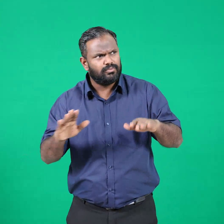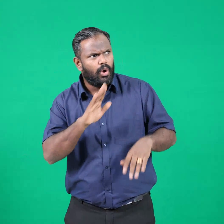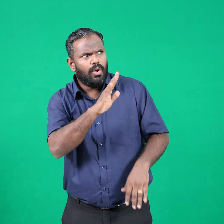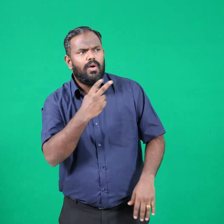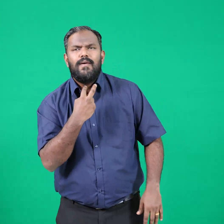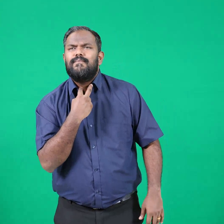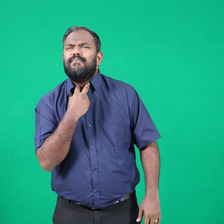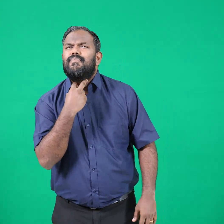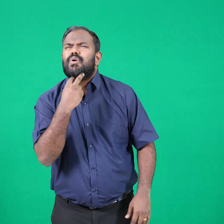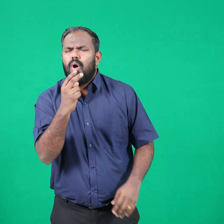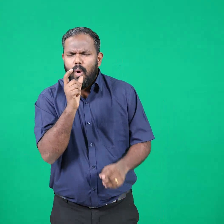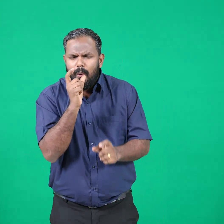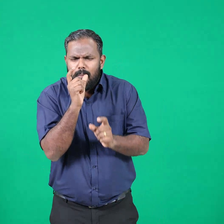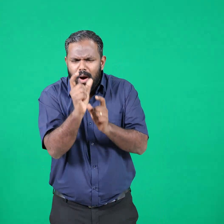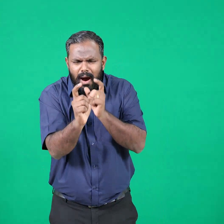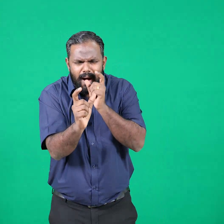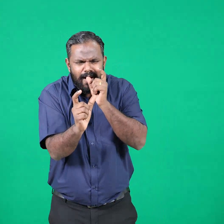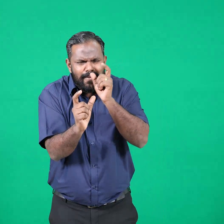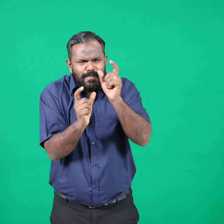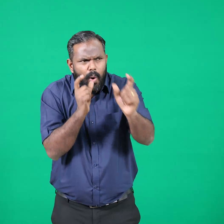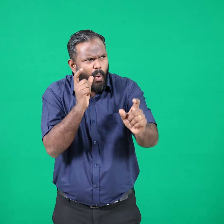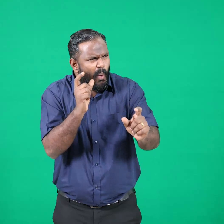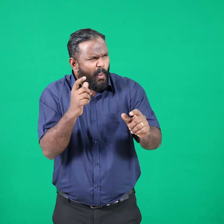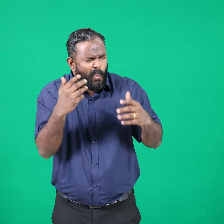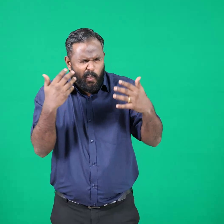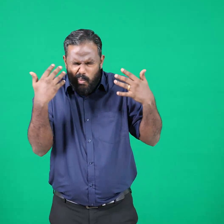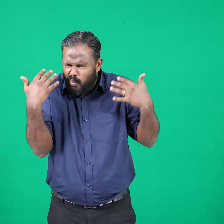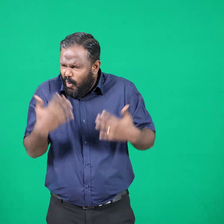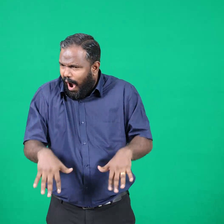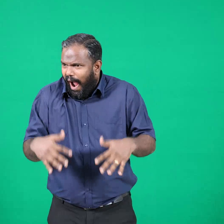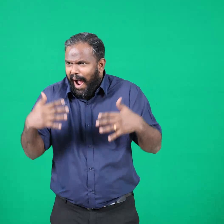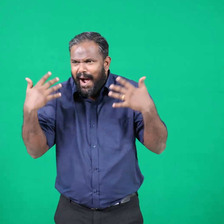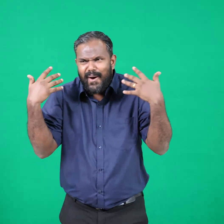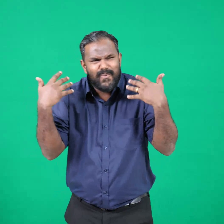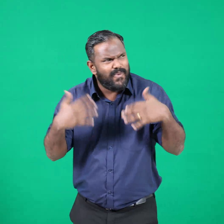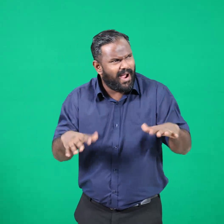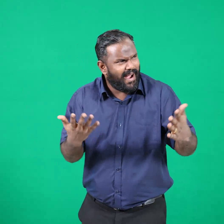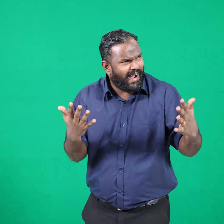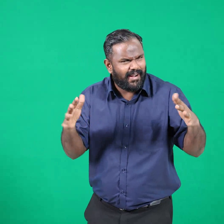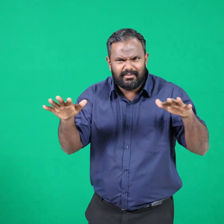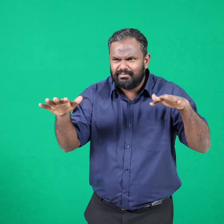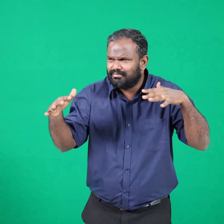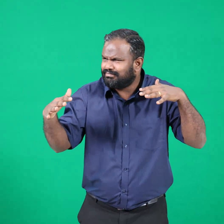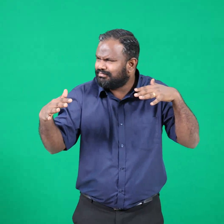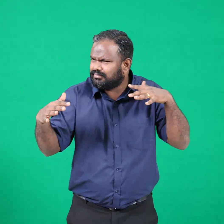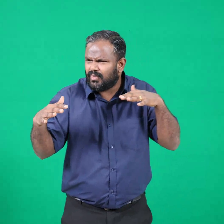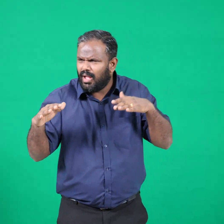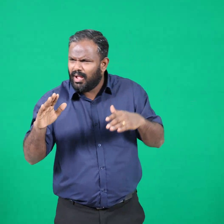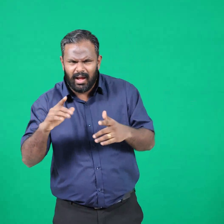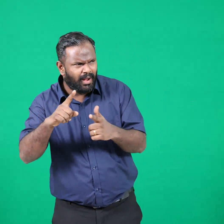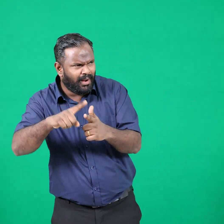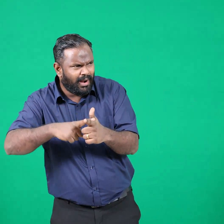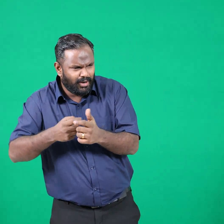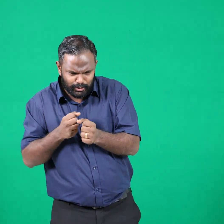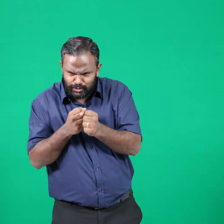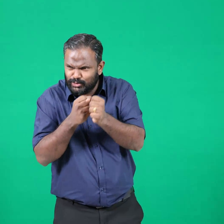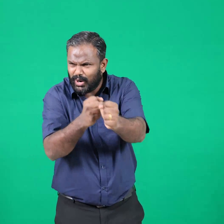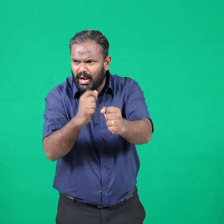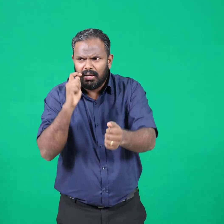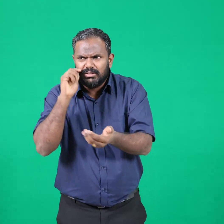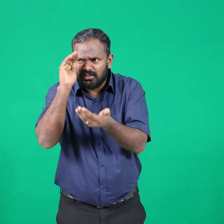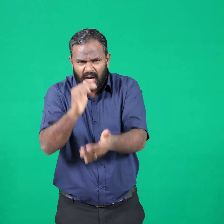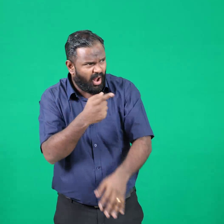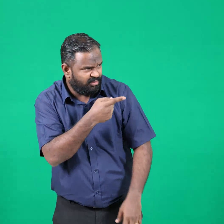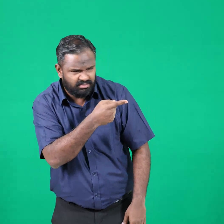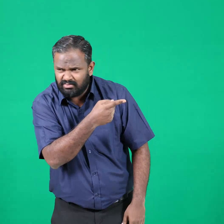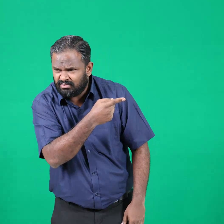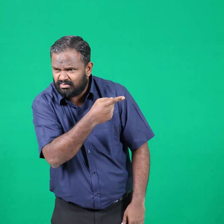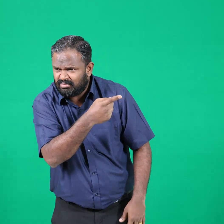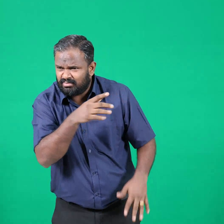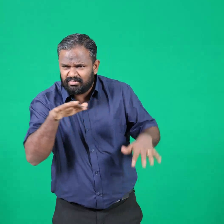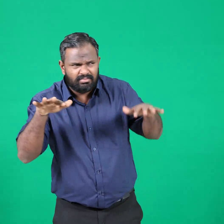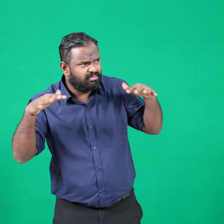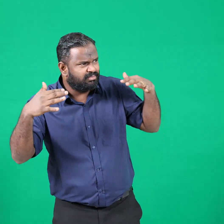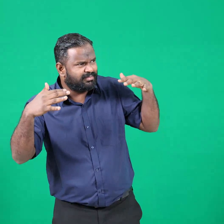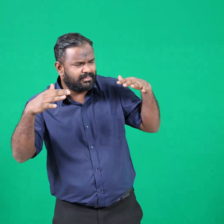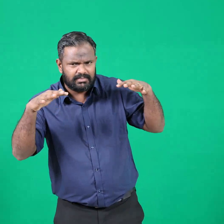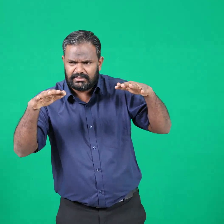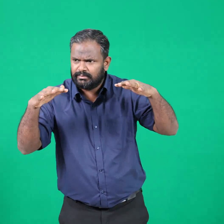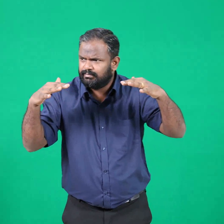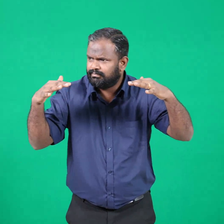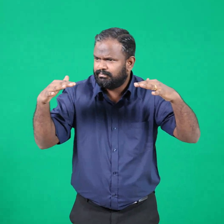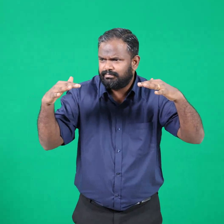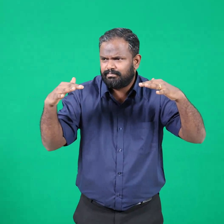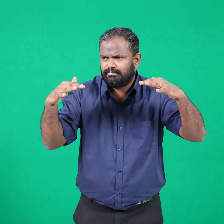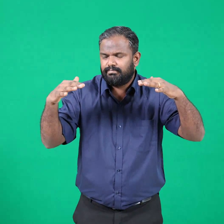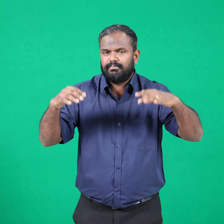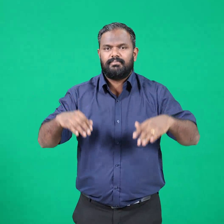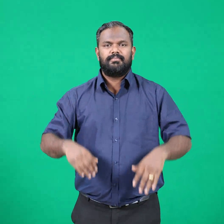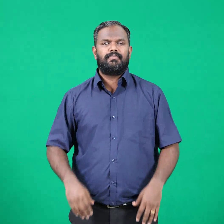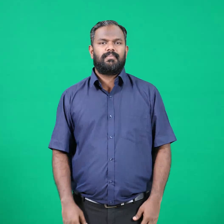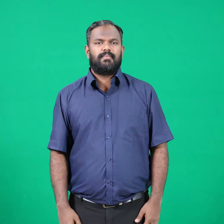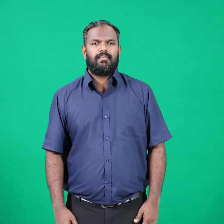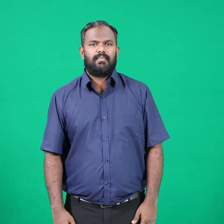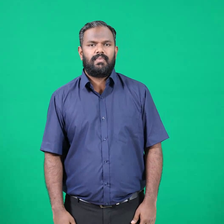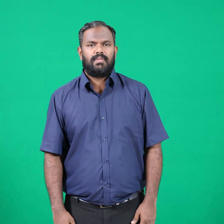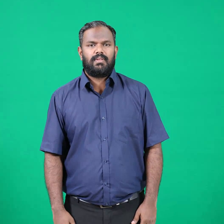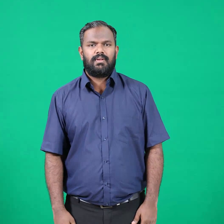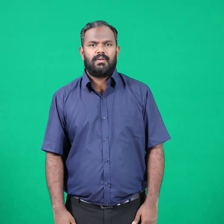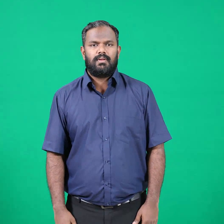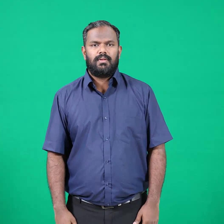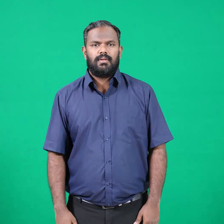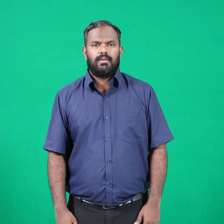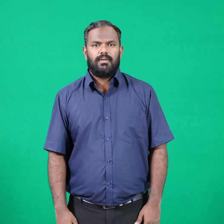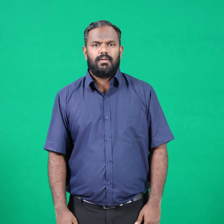"Isn' t this the son of Joseph?" they asked.